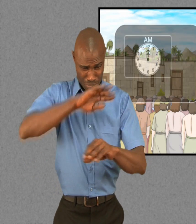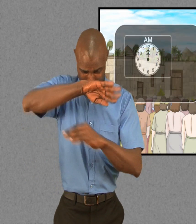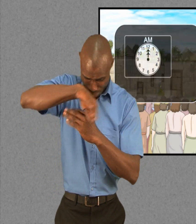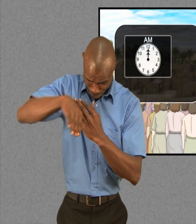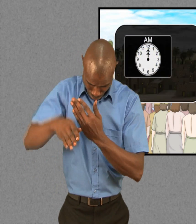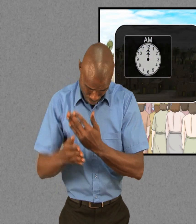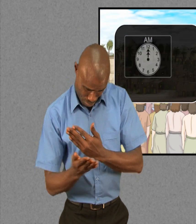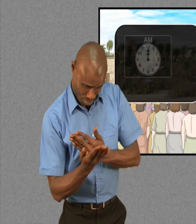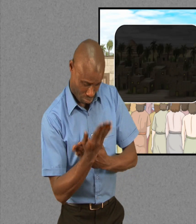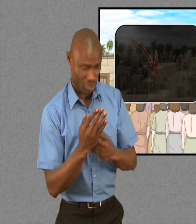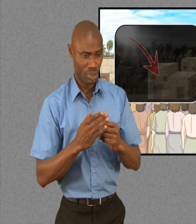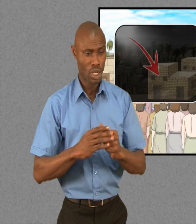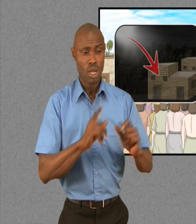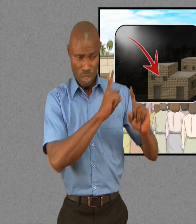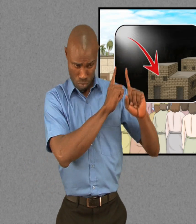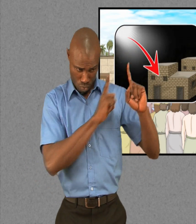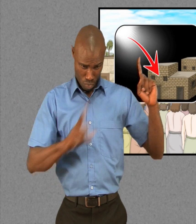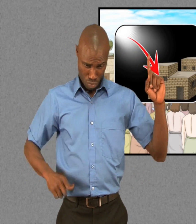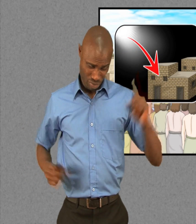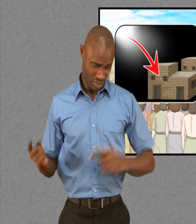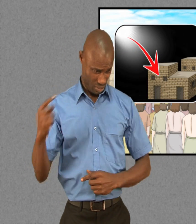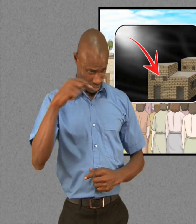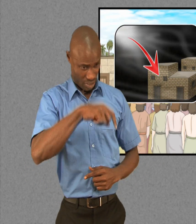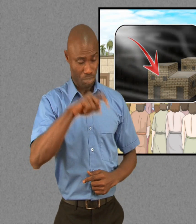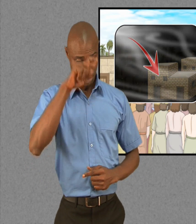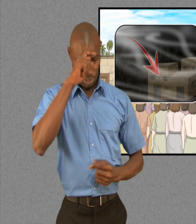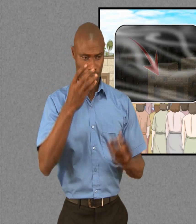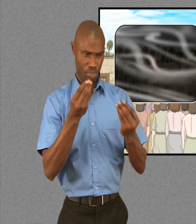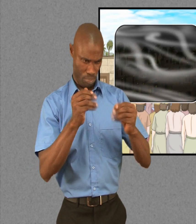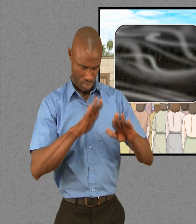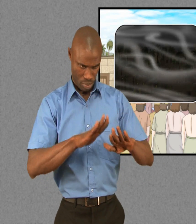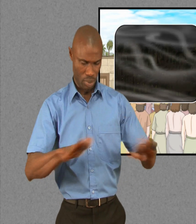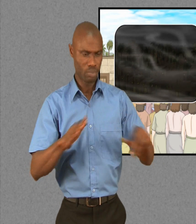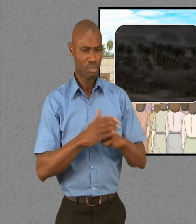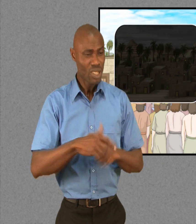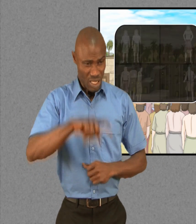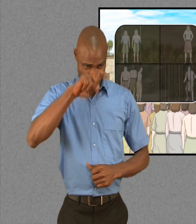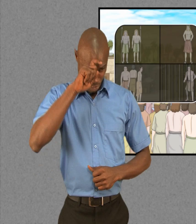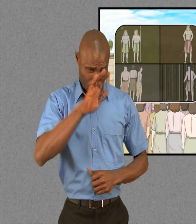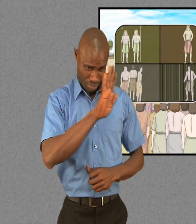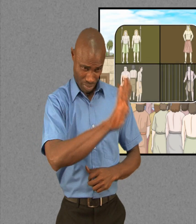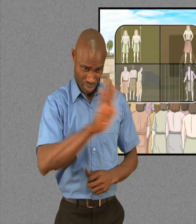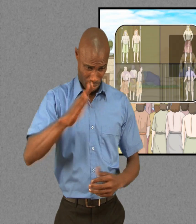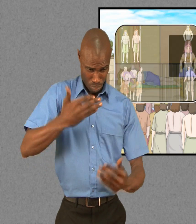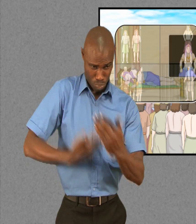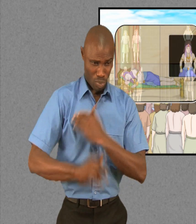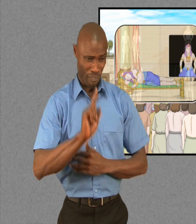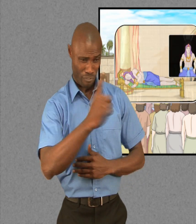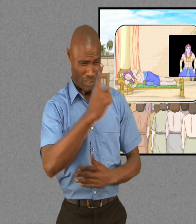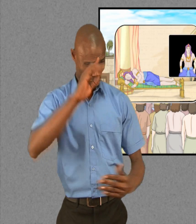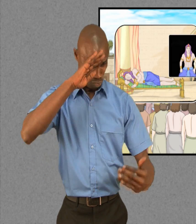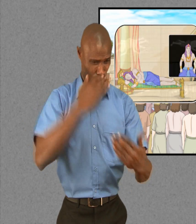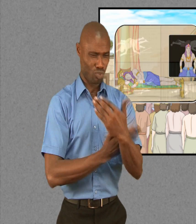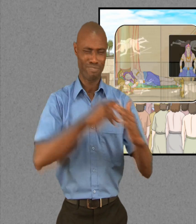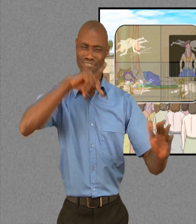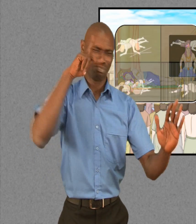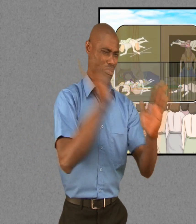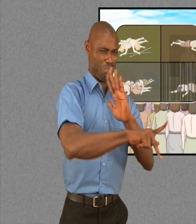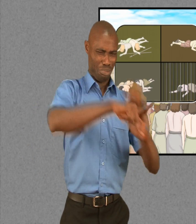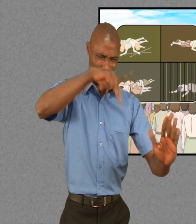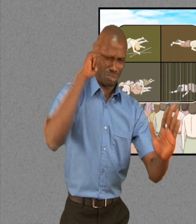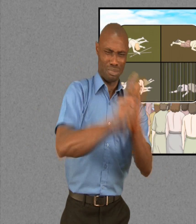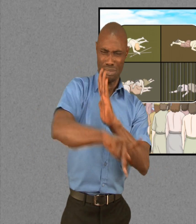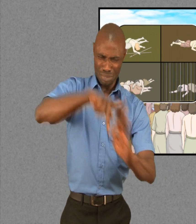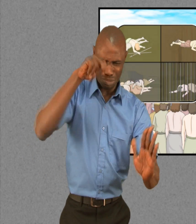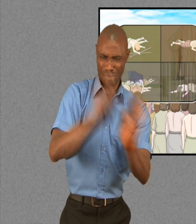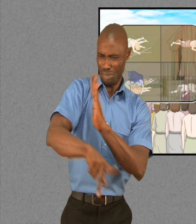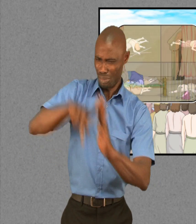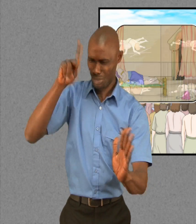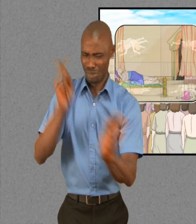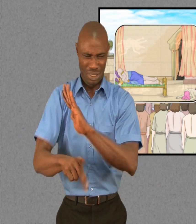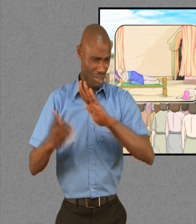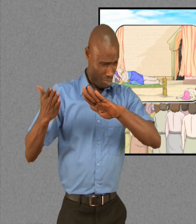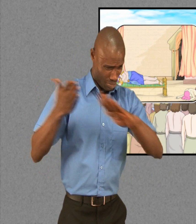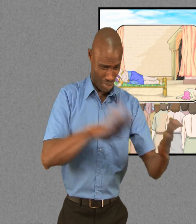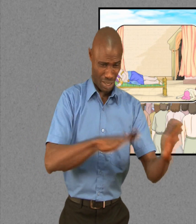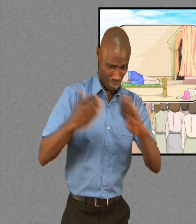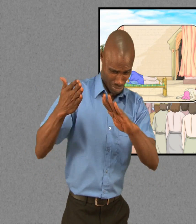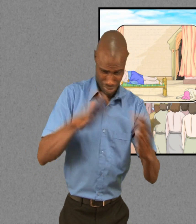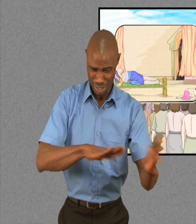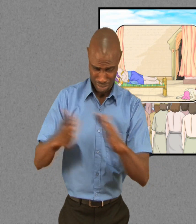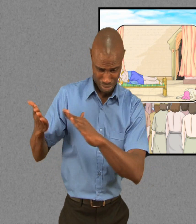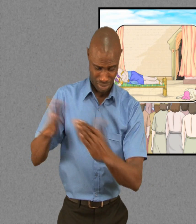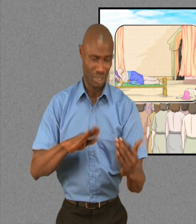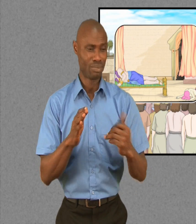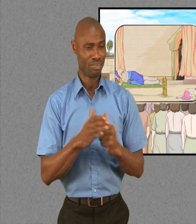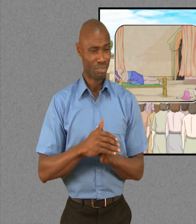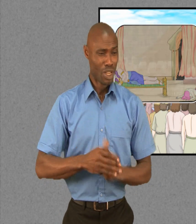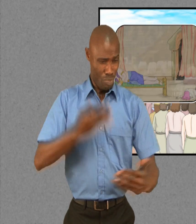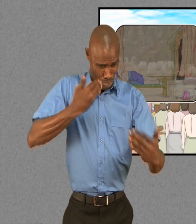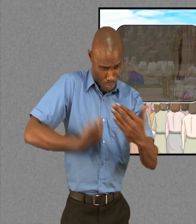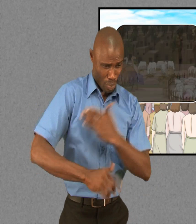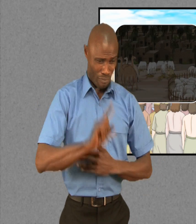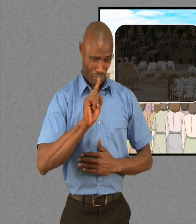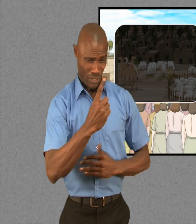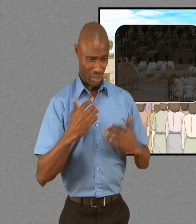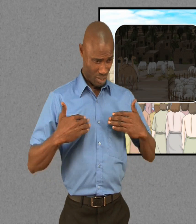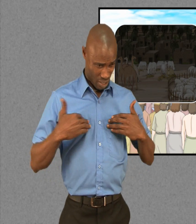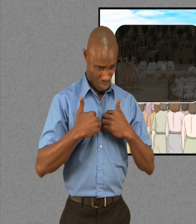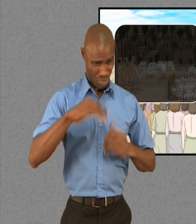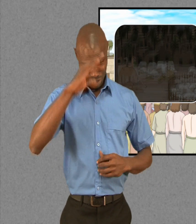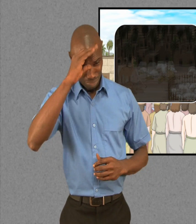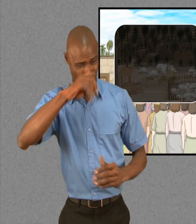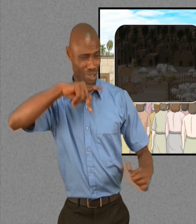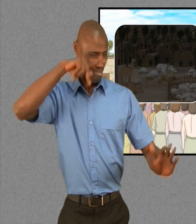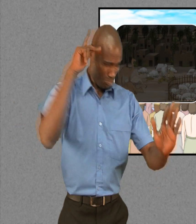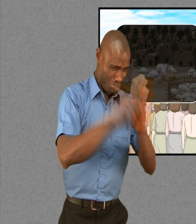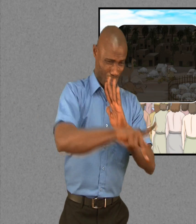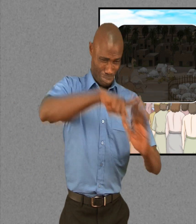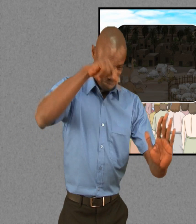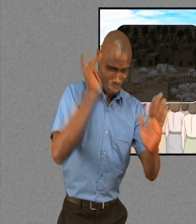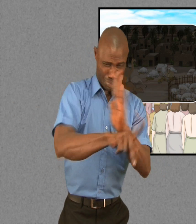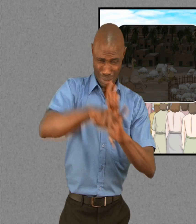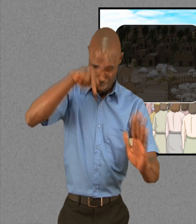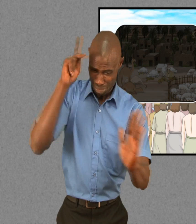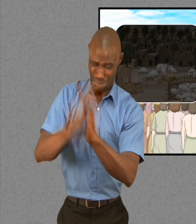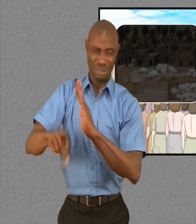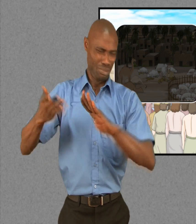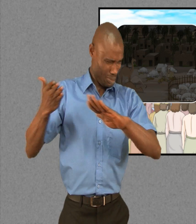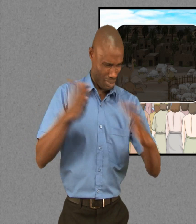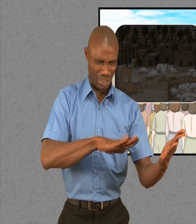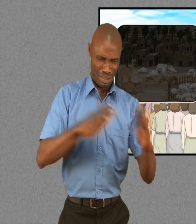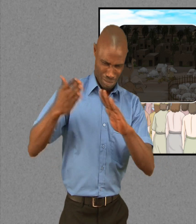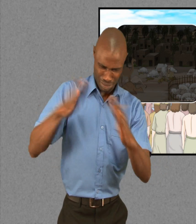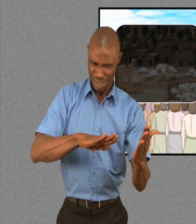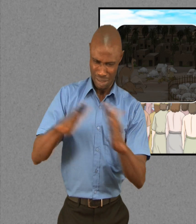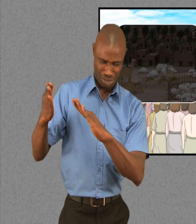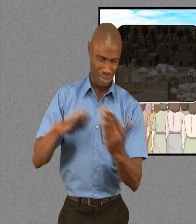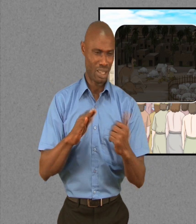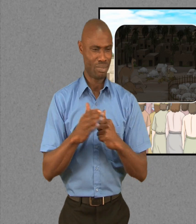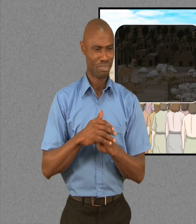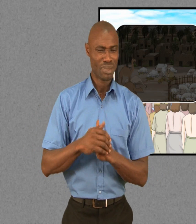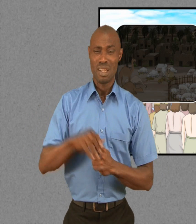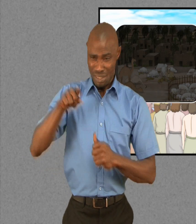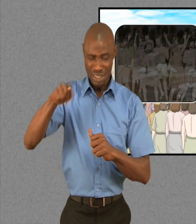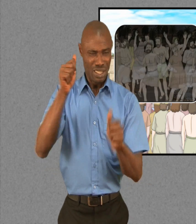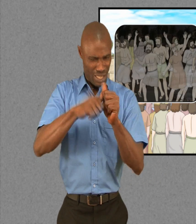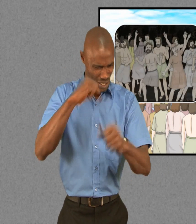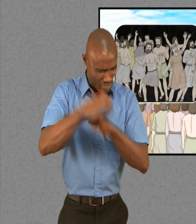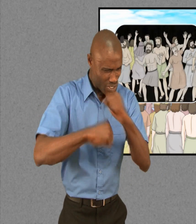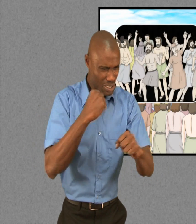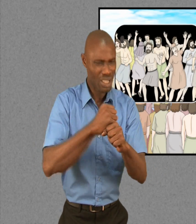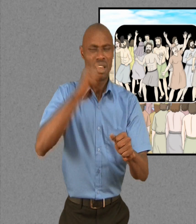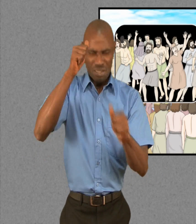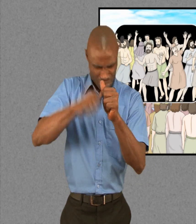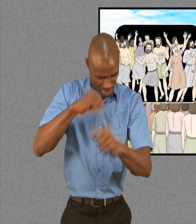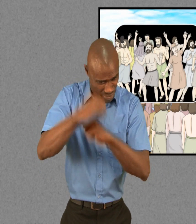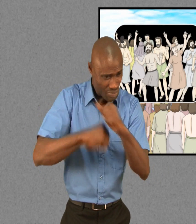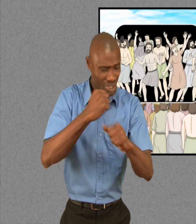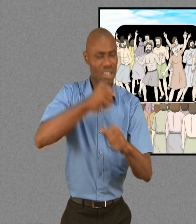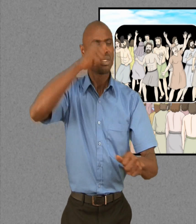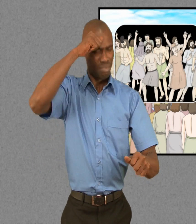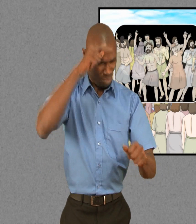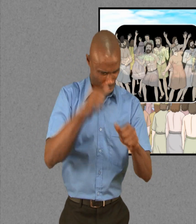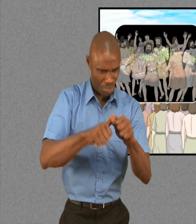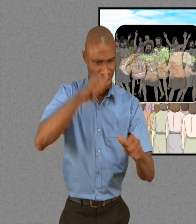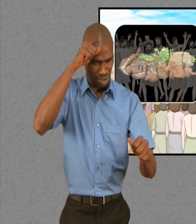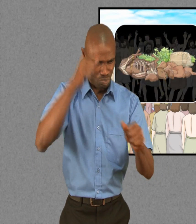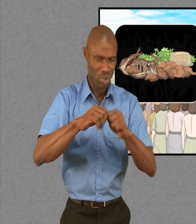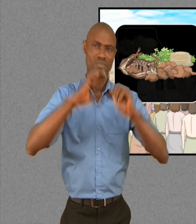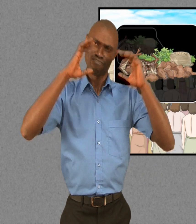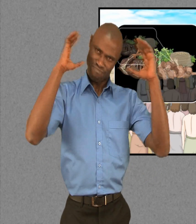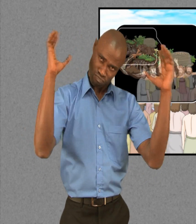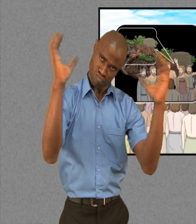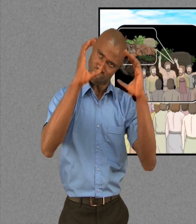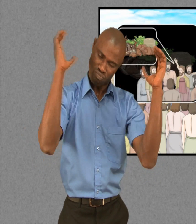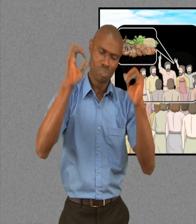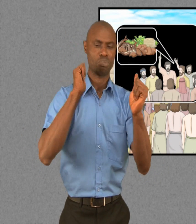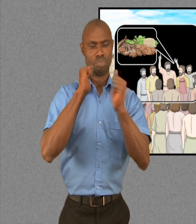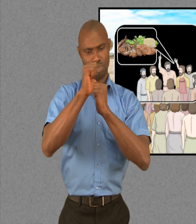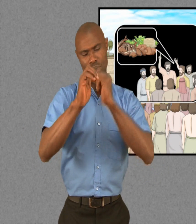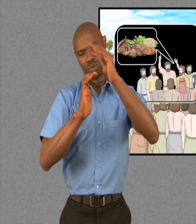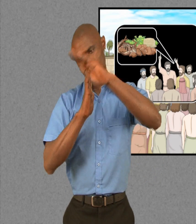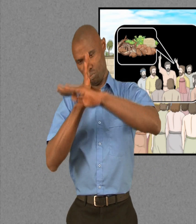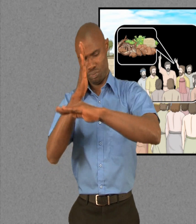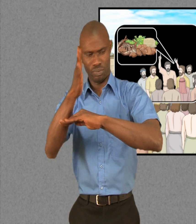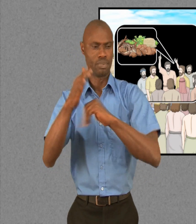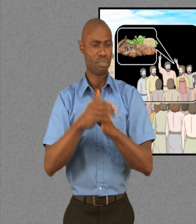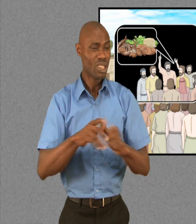When the LORD passes through to strike down the Egyptians, He will see the blood on the top and sides of the doorframe and will pass over that doorway; so He will not allow the destroyer to enter your houses and strike you down.